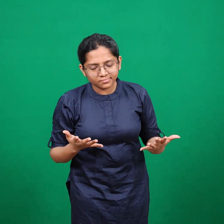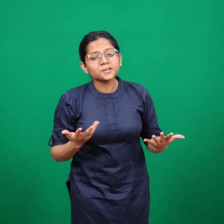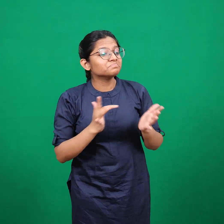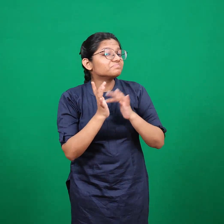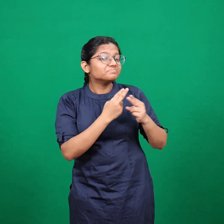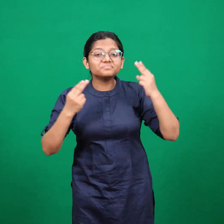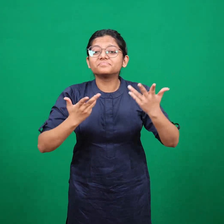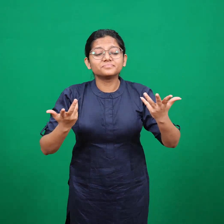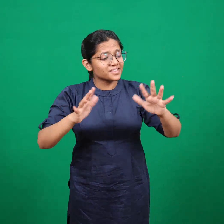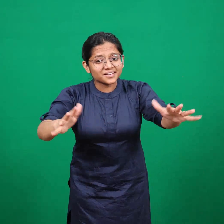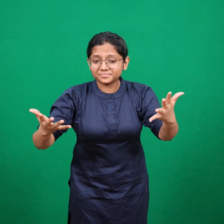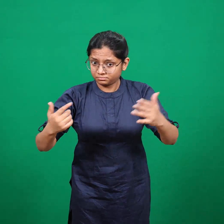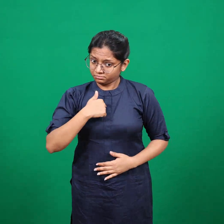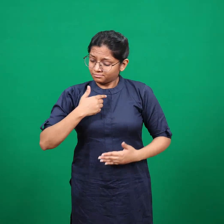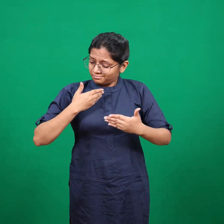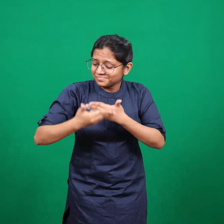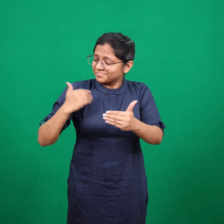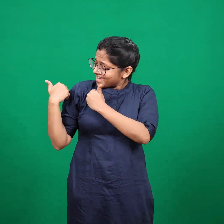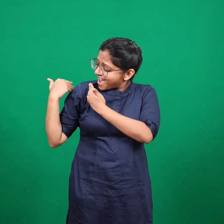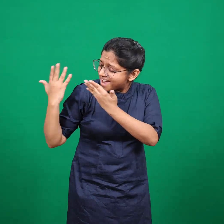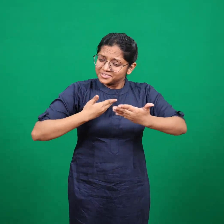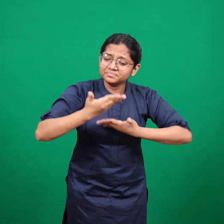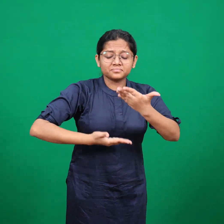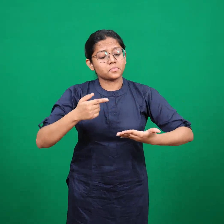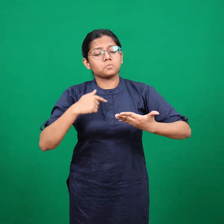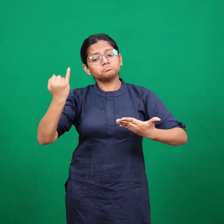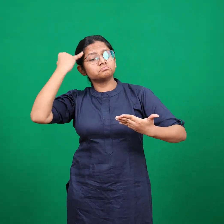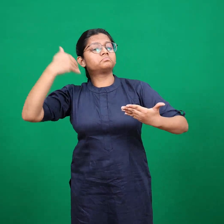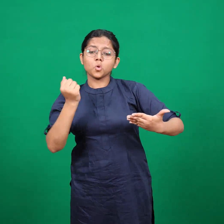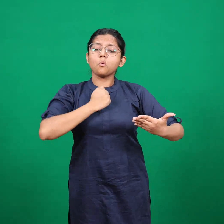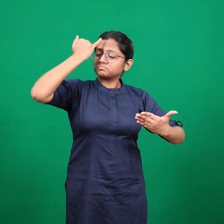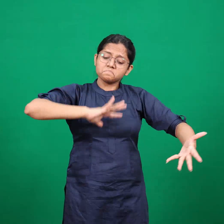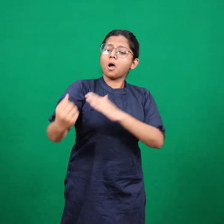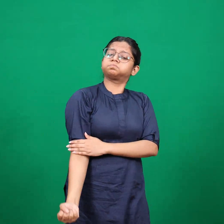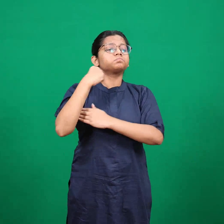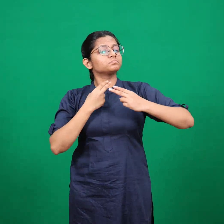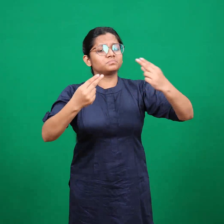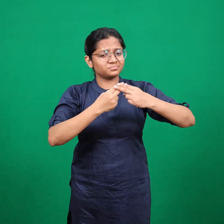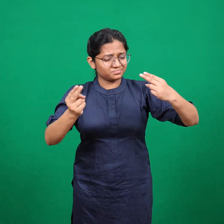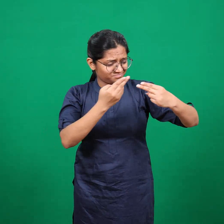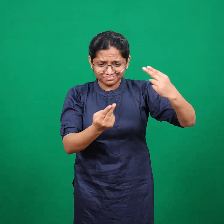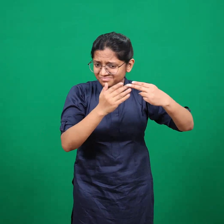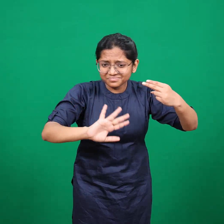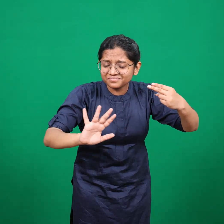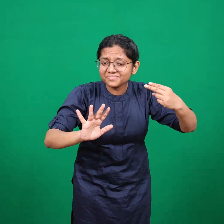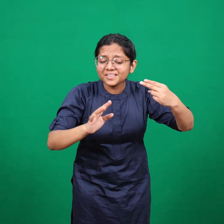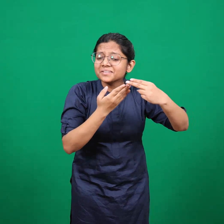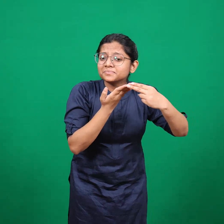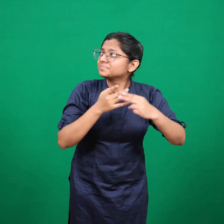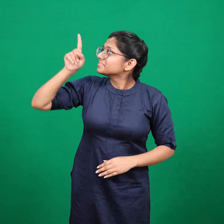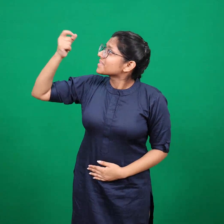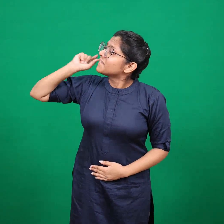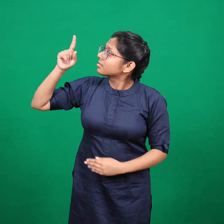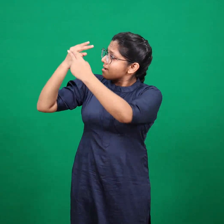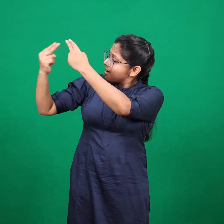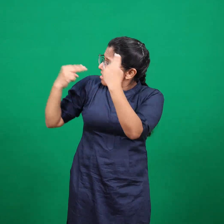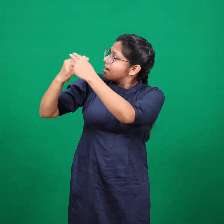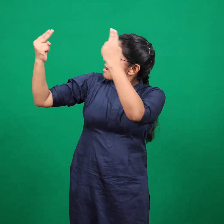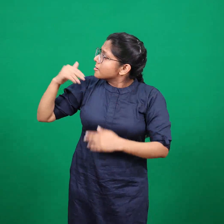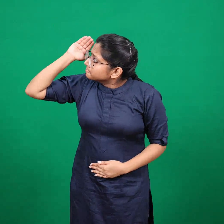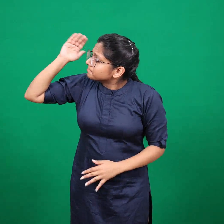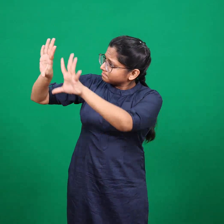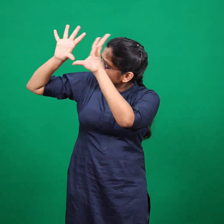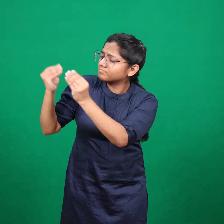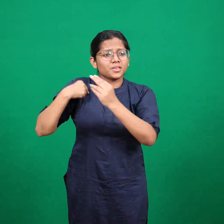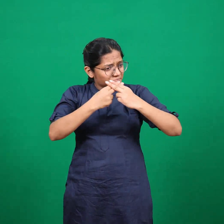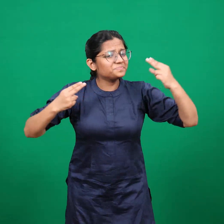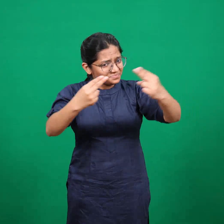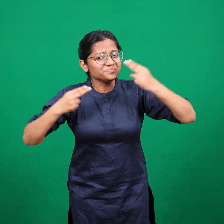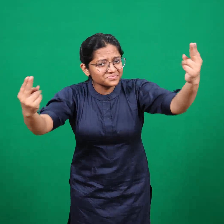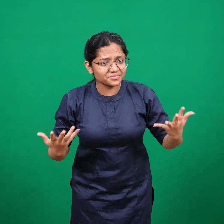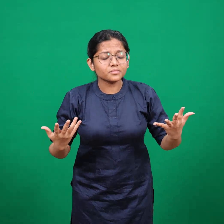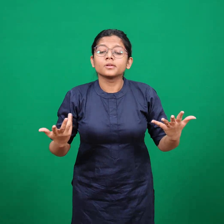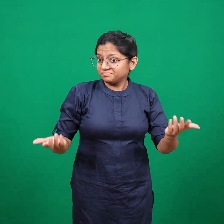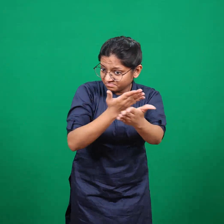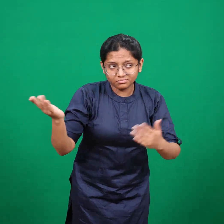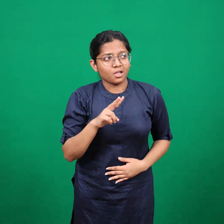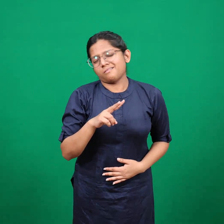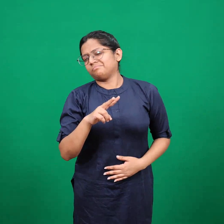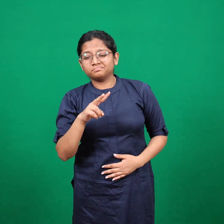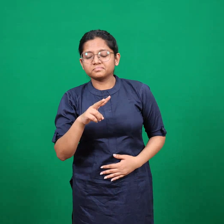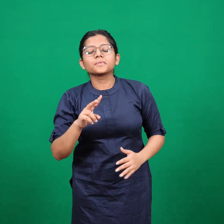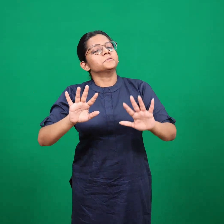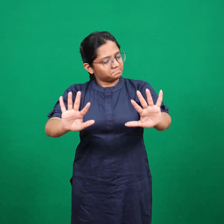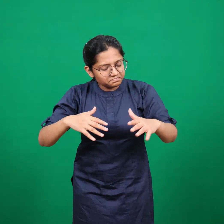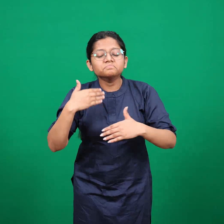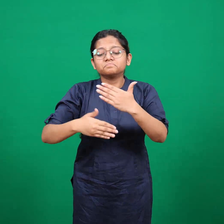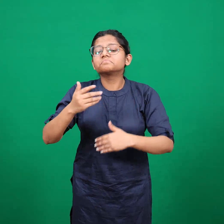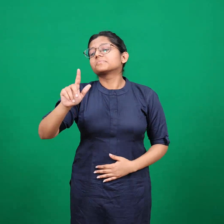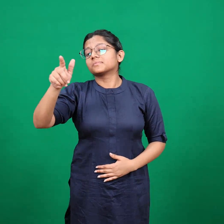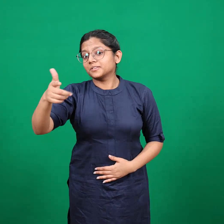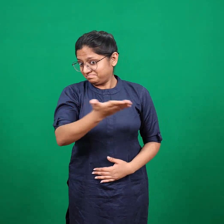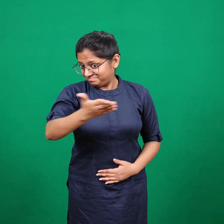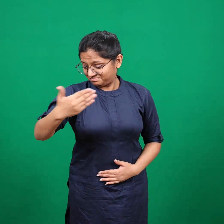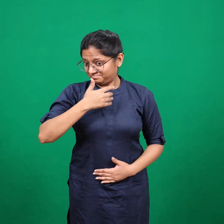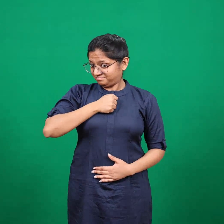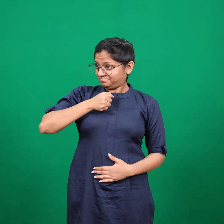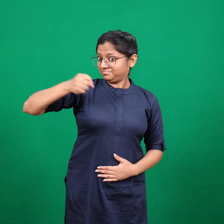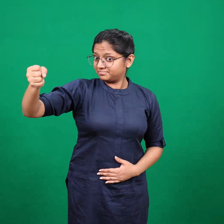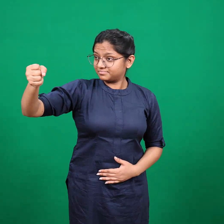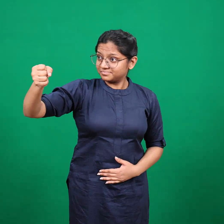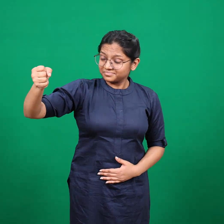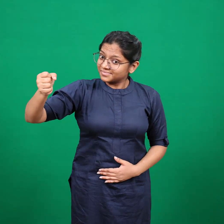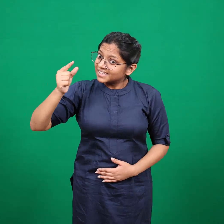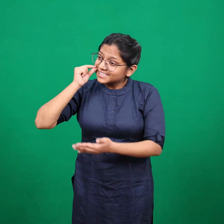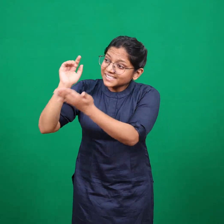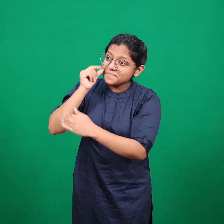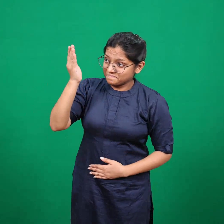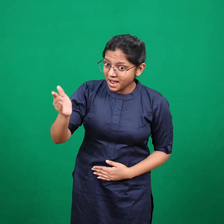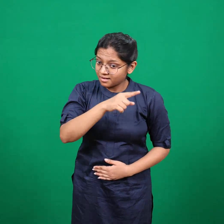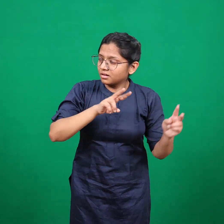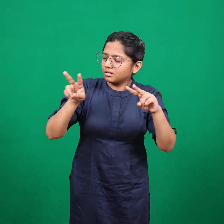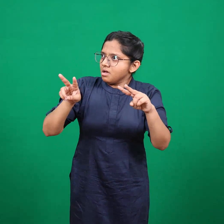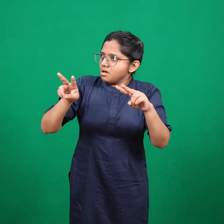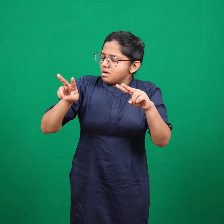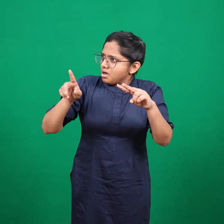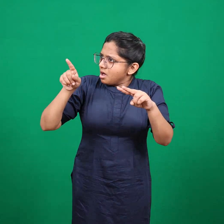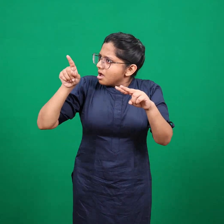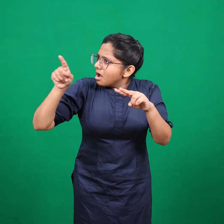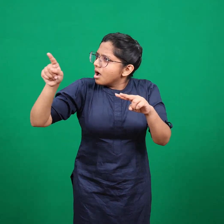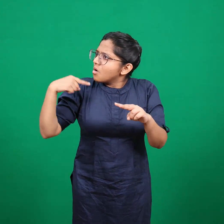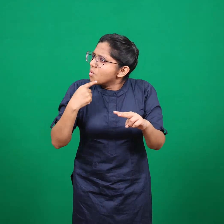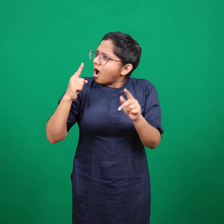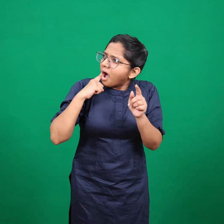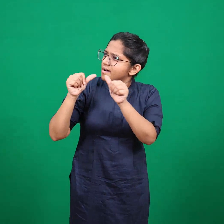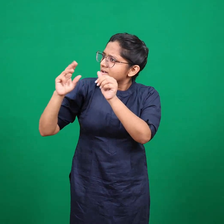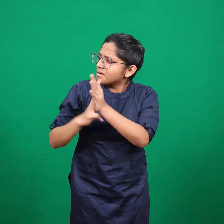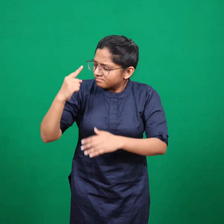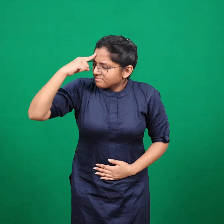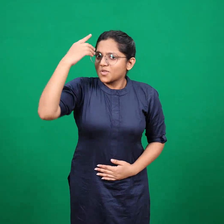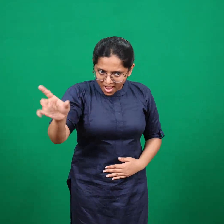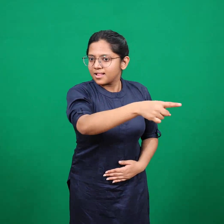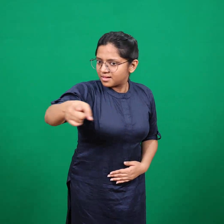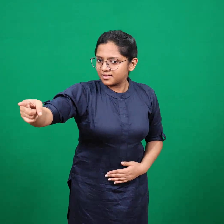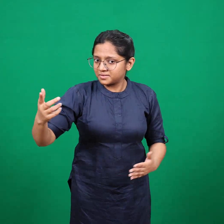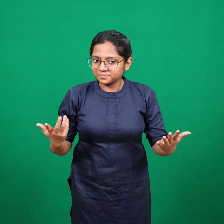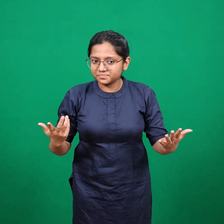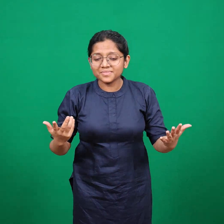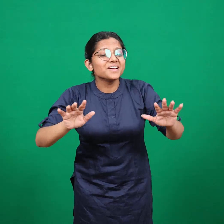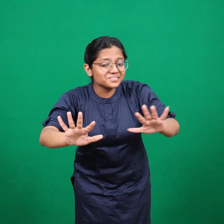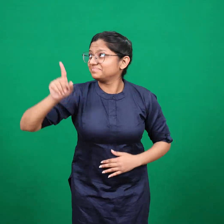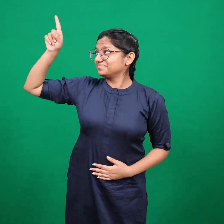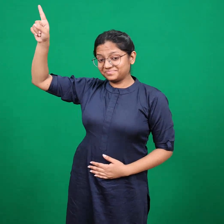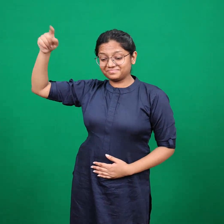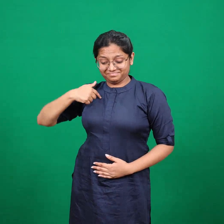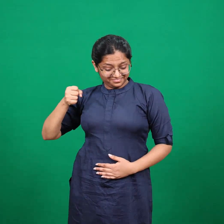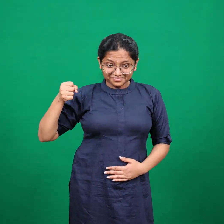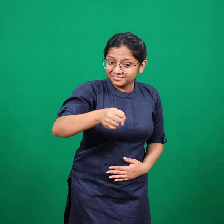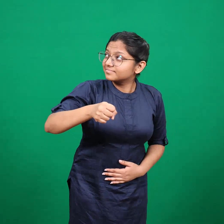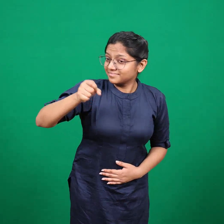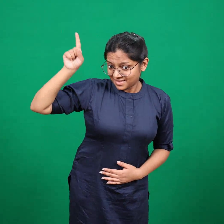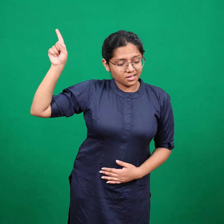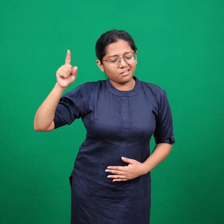So Jesus said, "When you have lifted up the Son of Man, then you will know that I am He, and that I do nothing on My own, but speak exactly what the Father has taught Me.